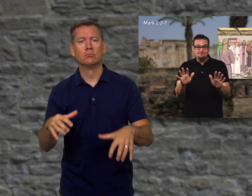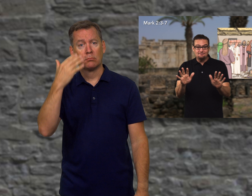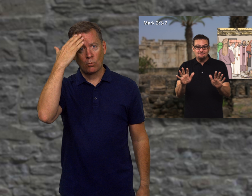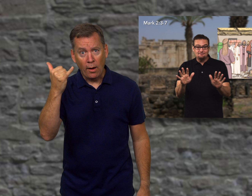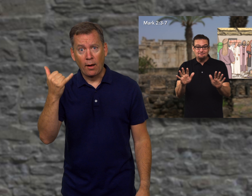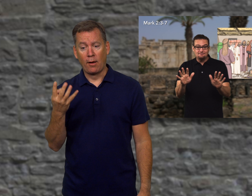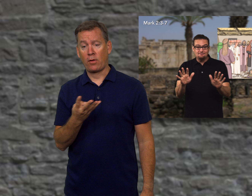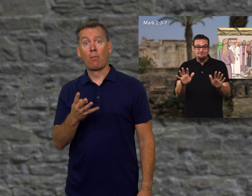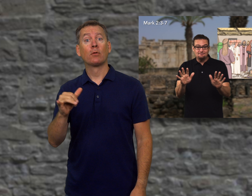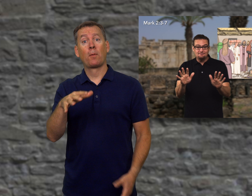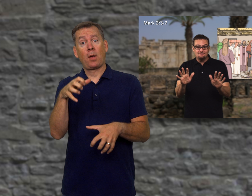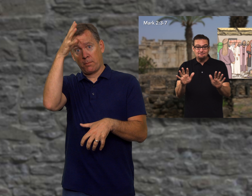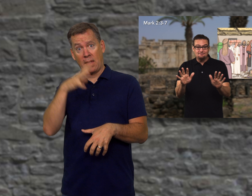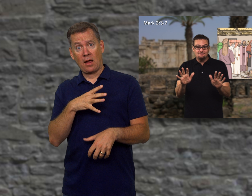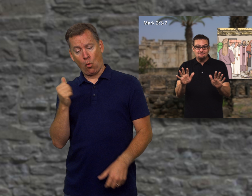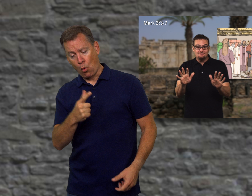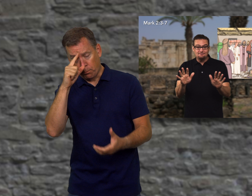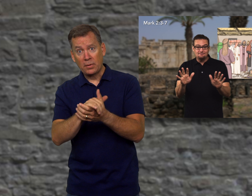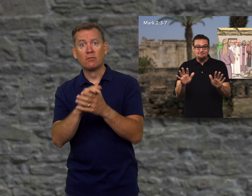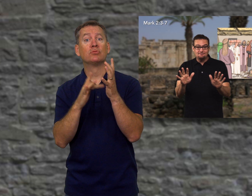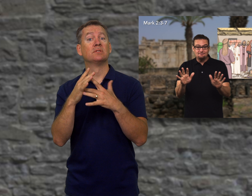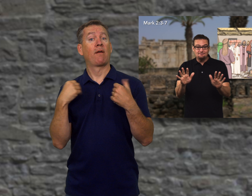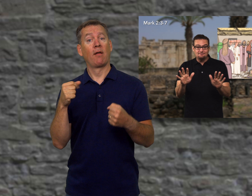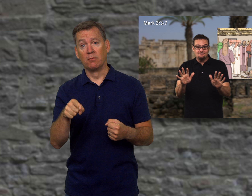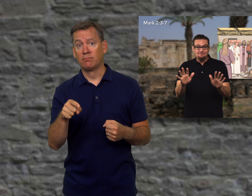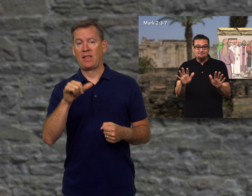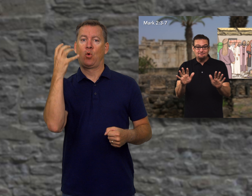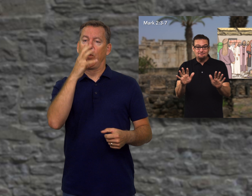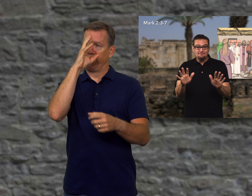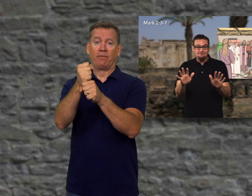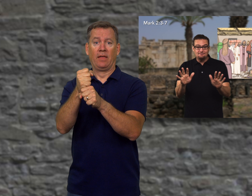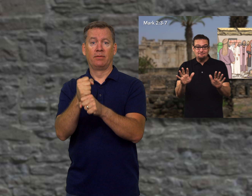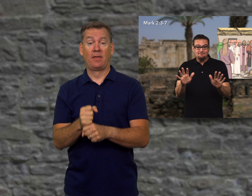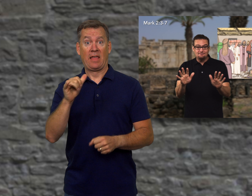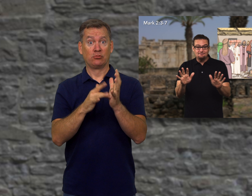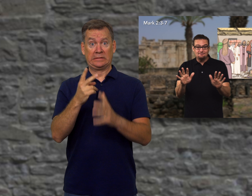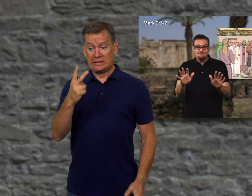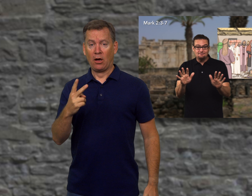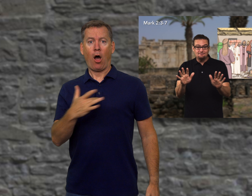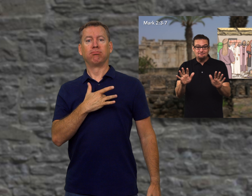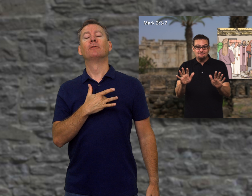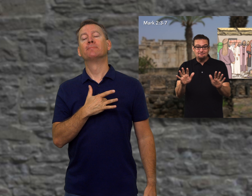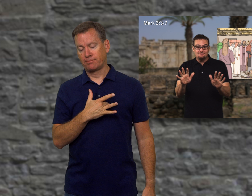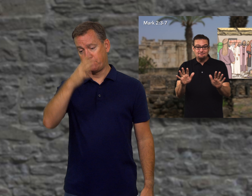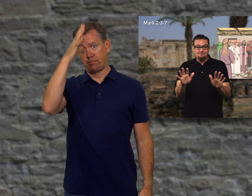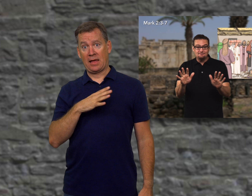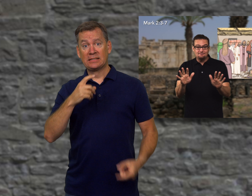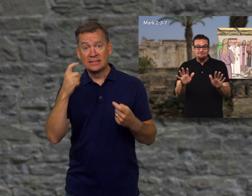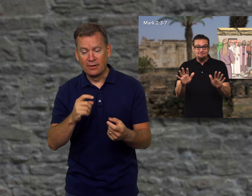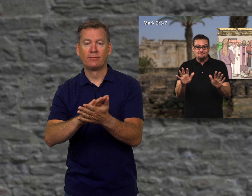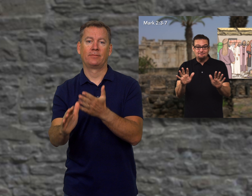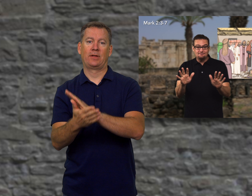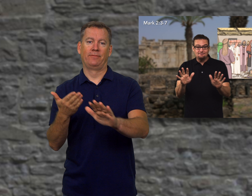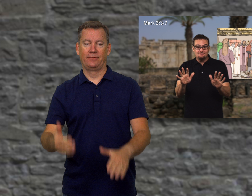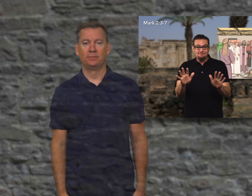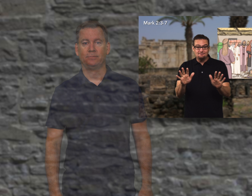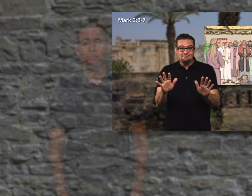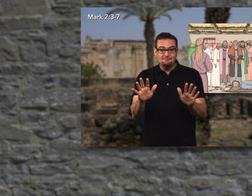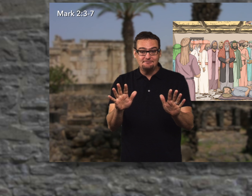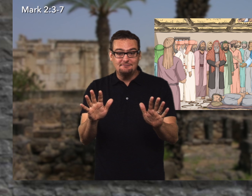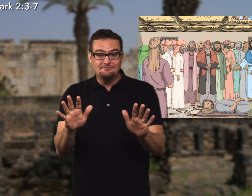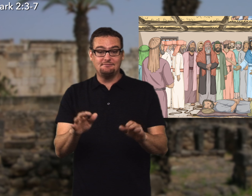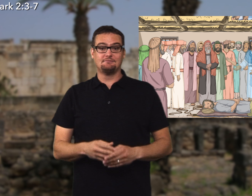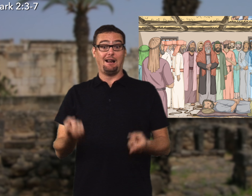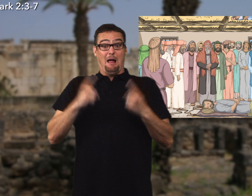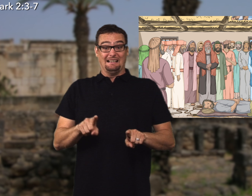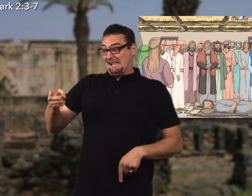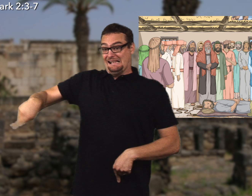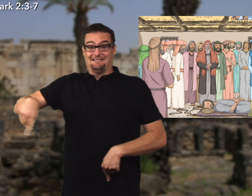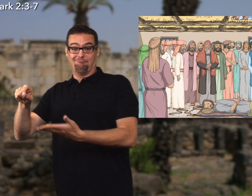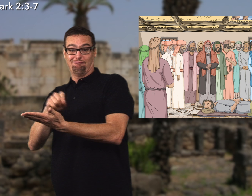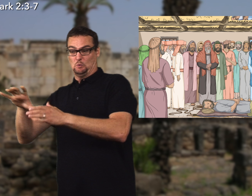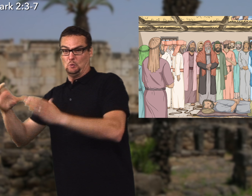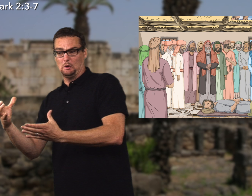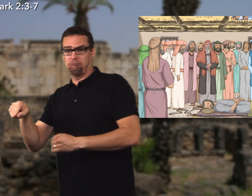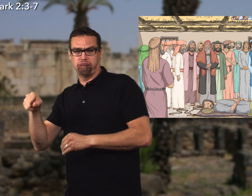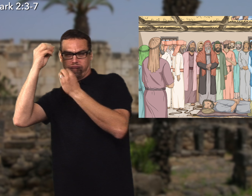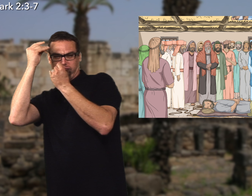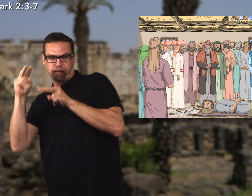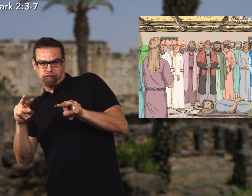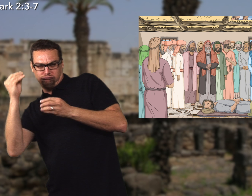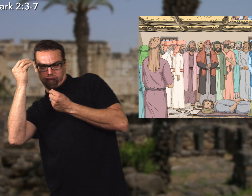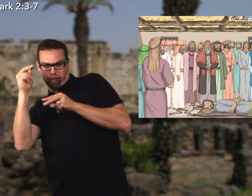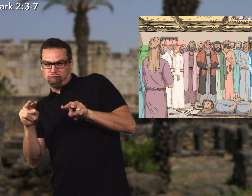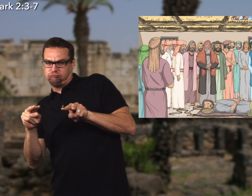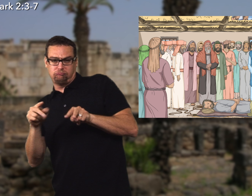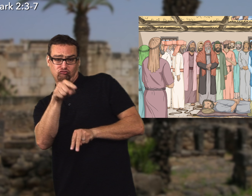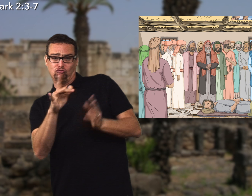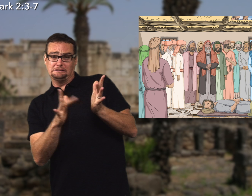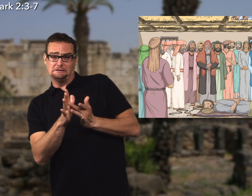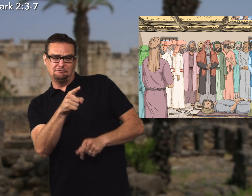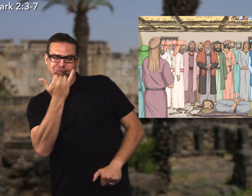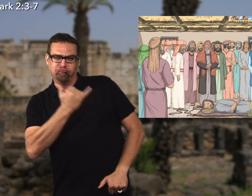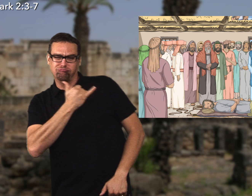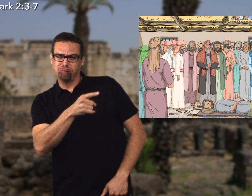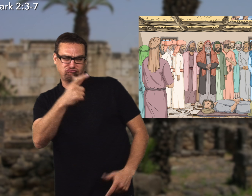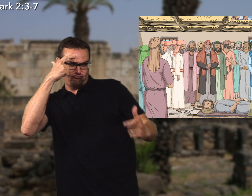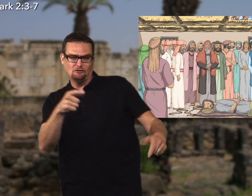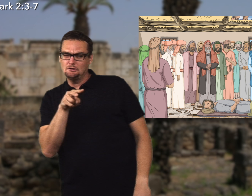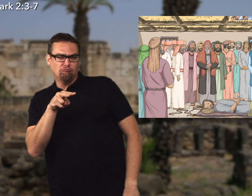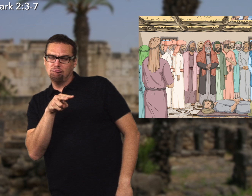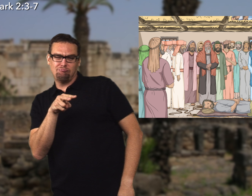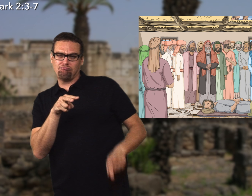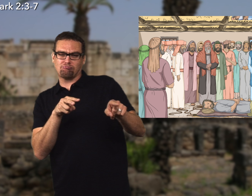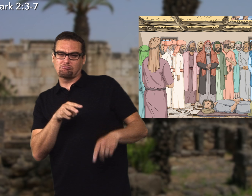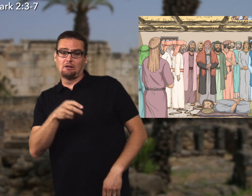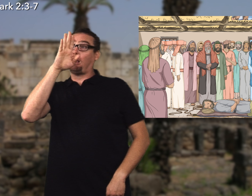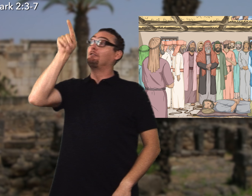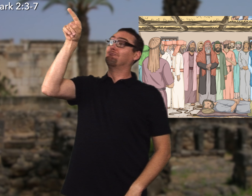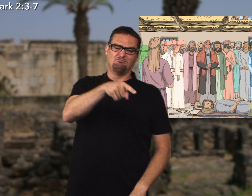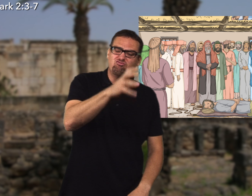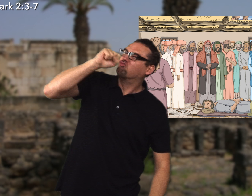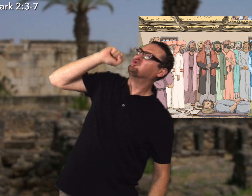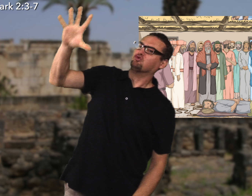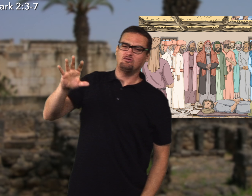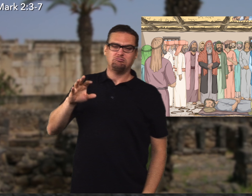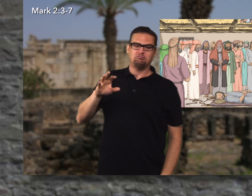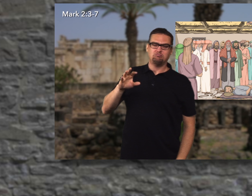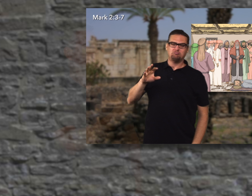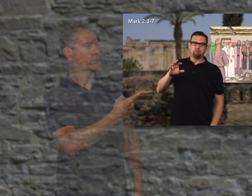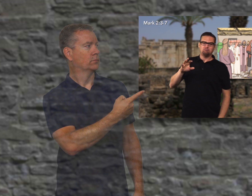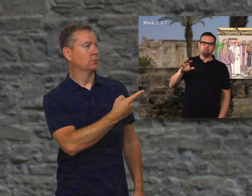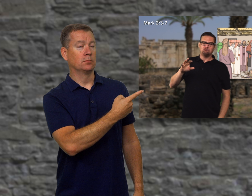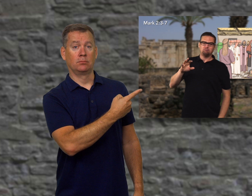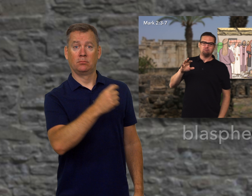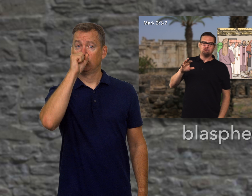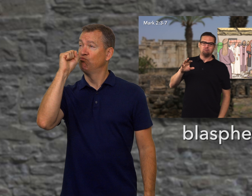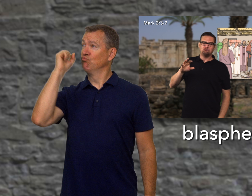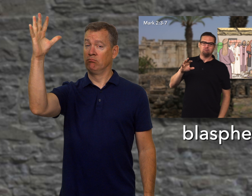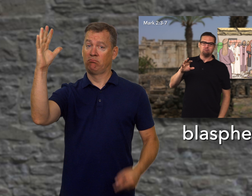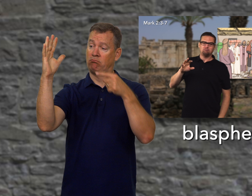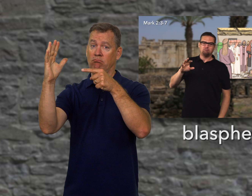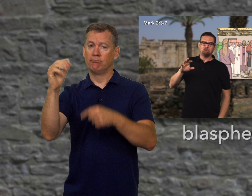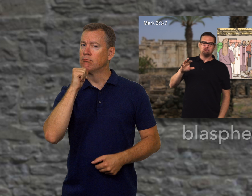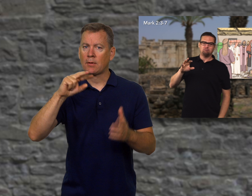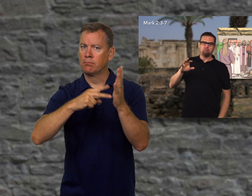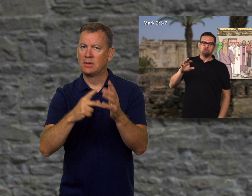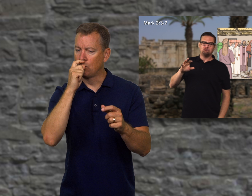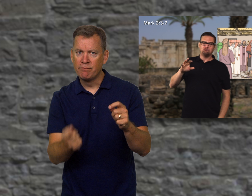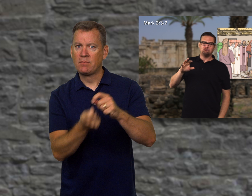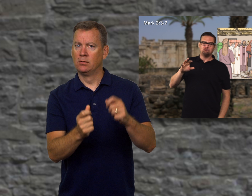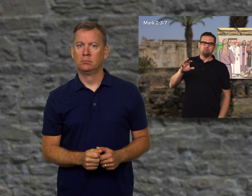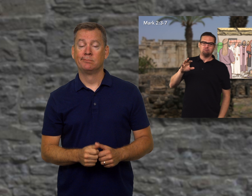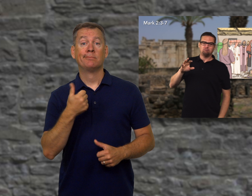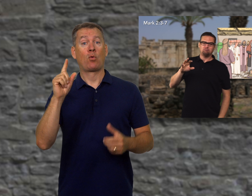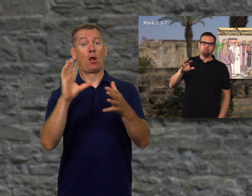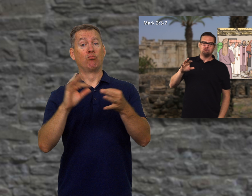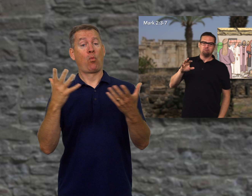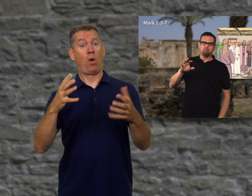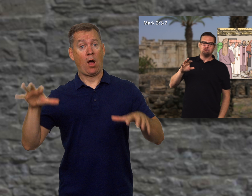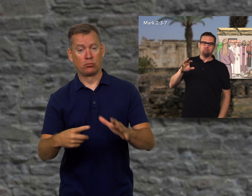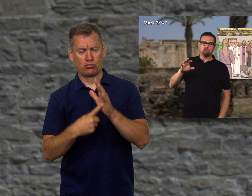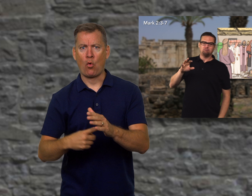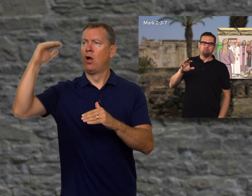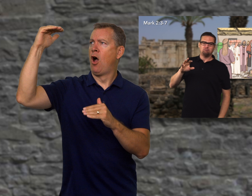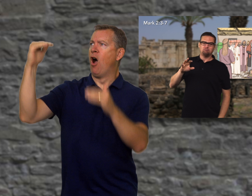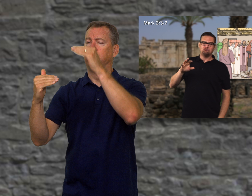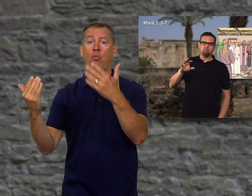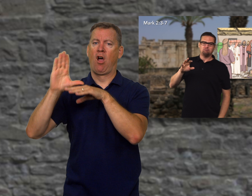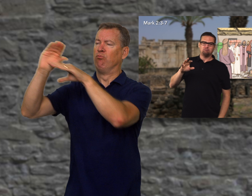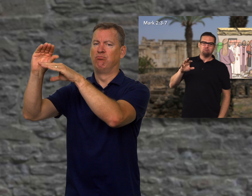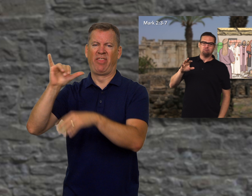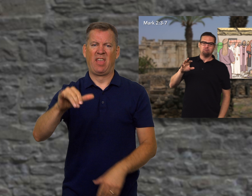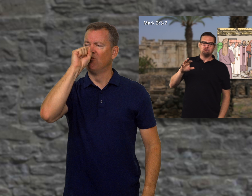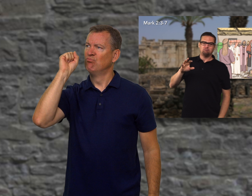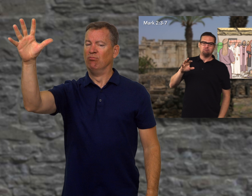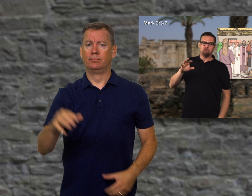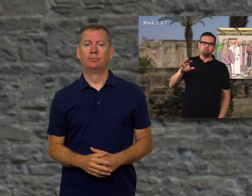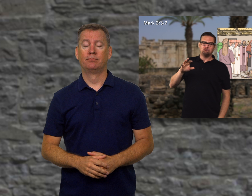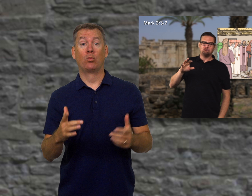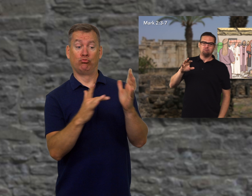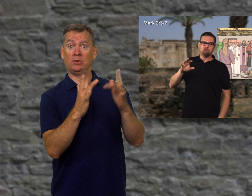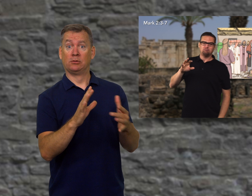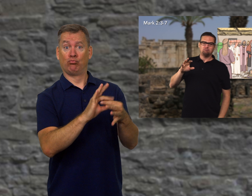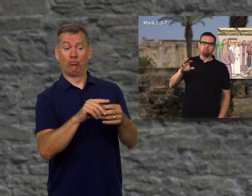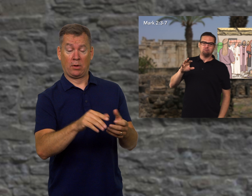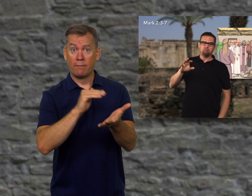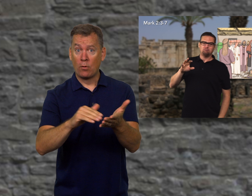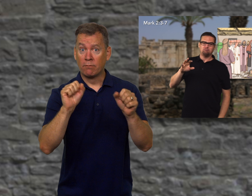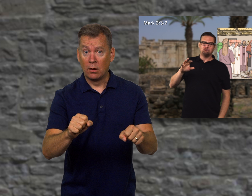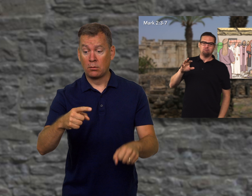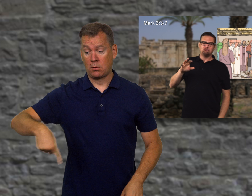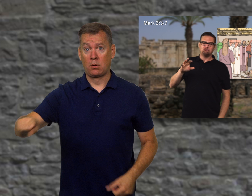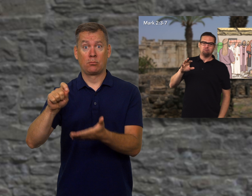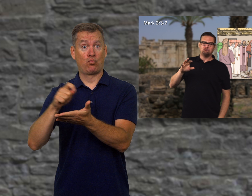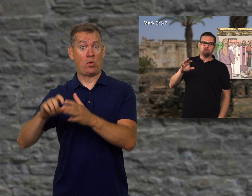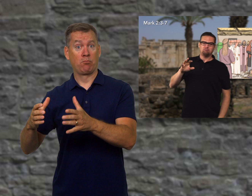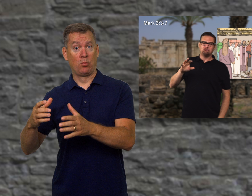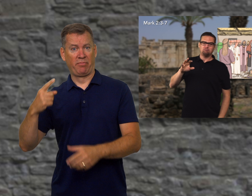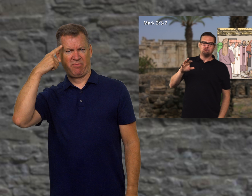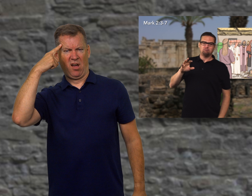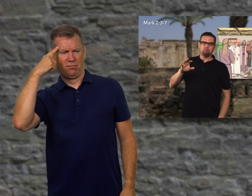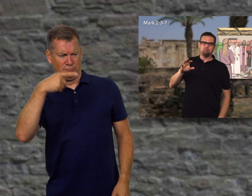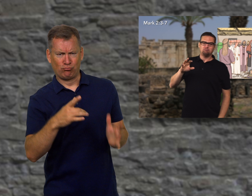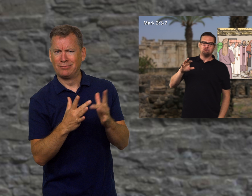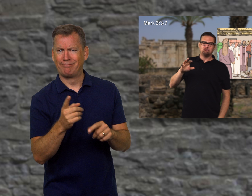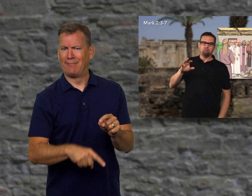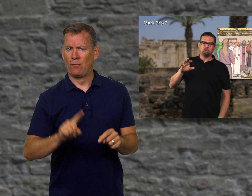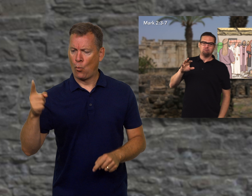But some of the scribes were sitting there and thinking in their hearts, “Why does this man speak like this?